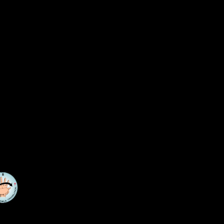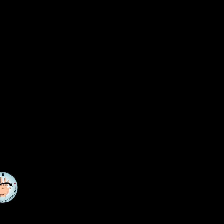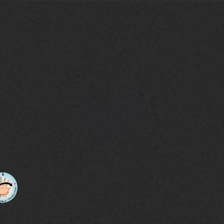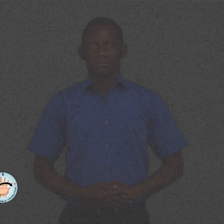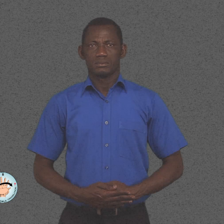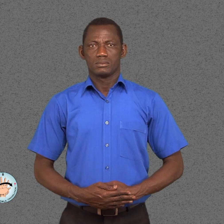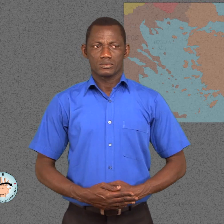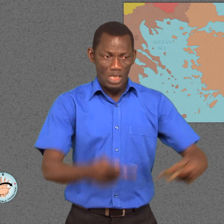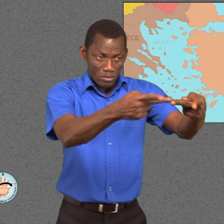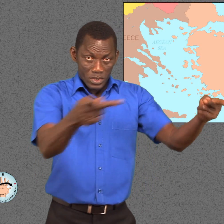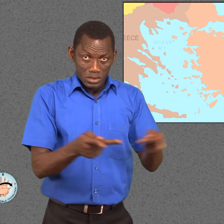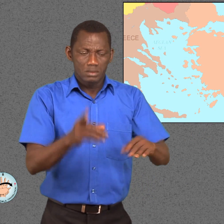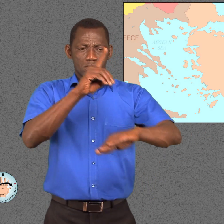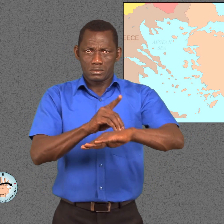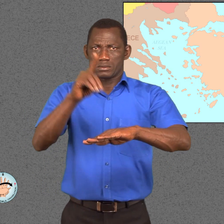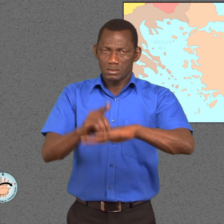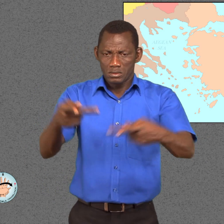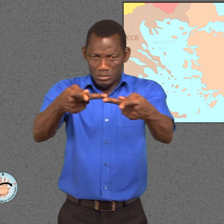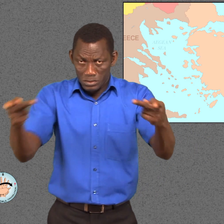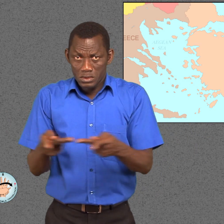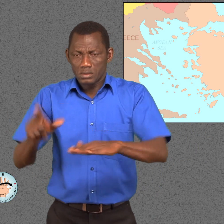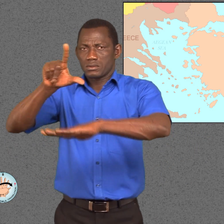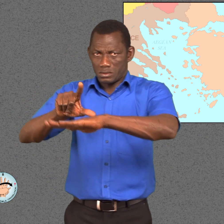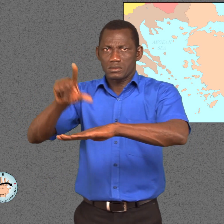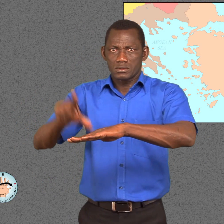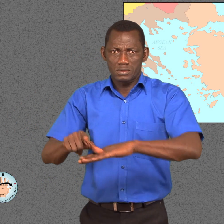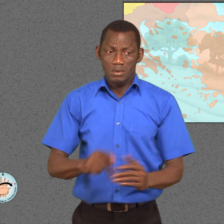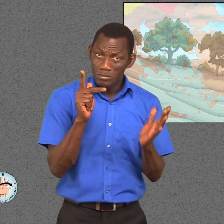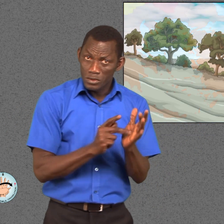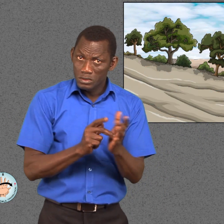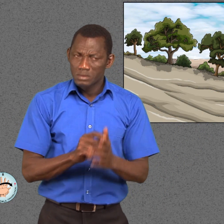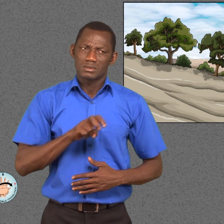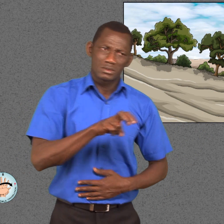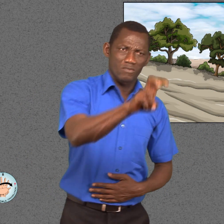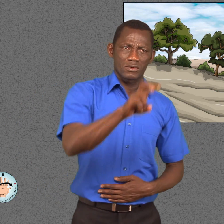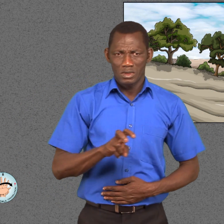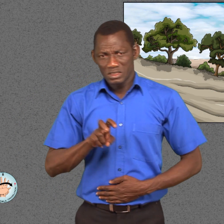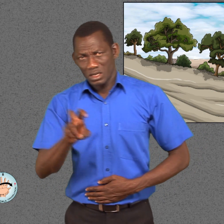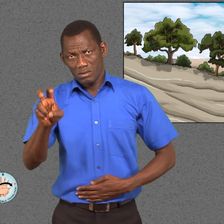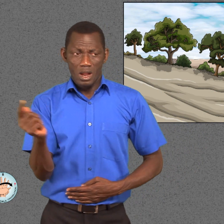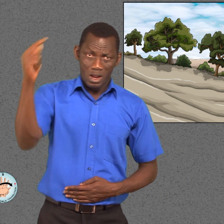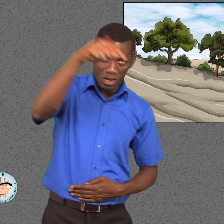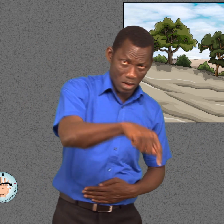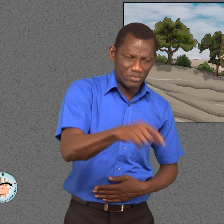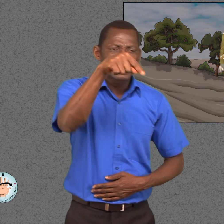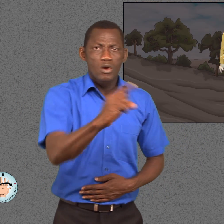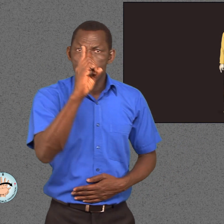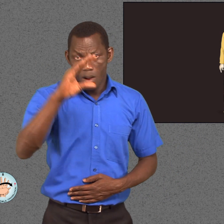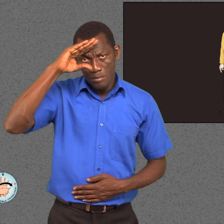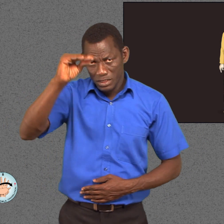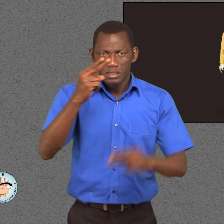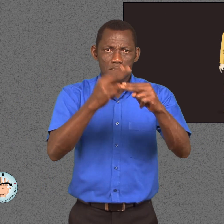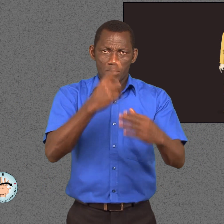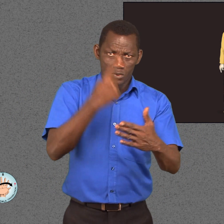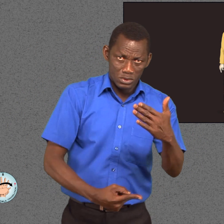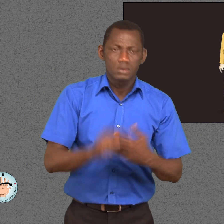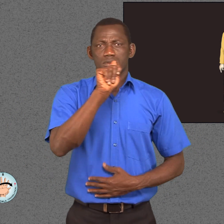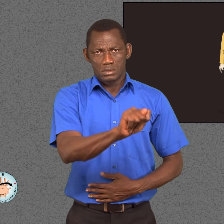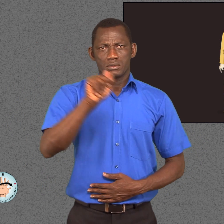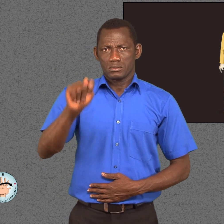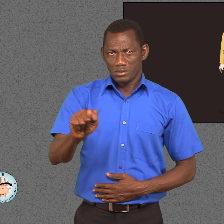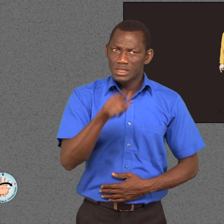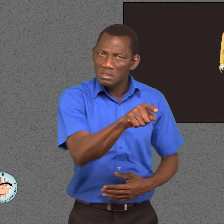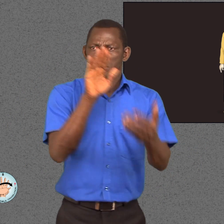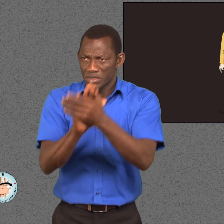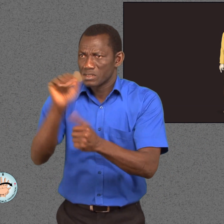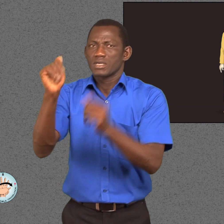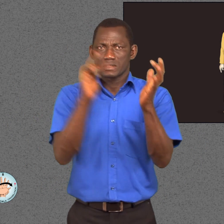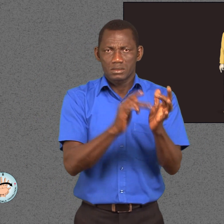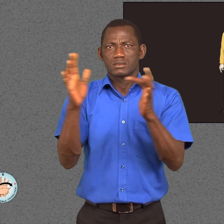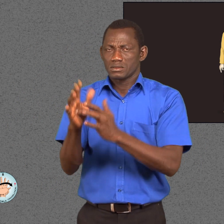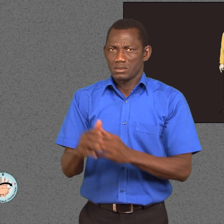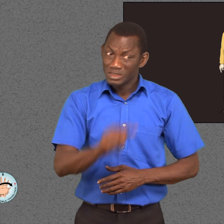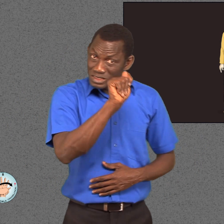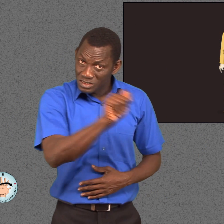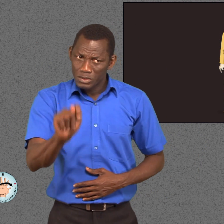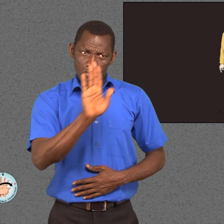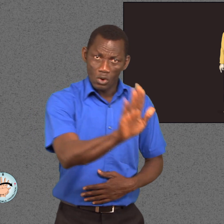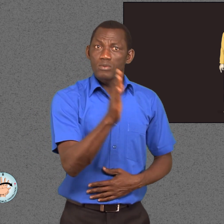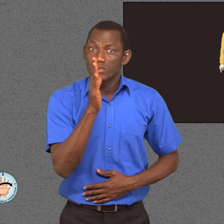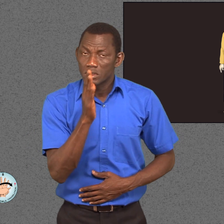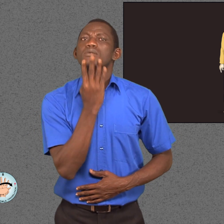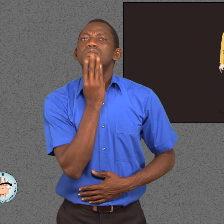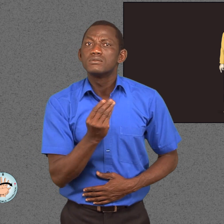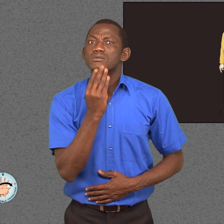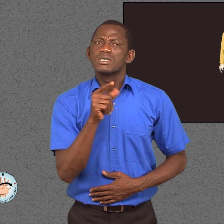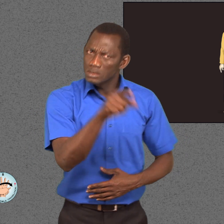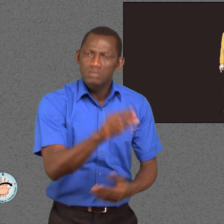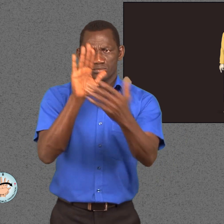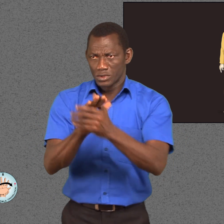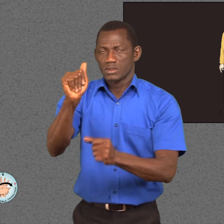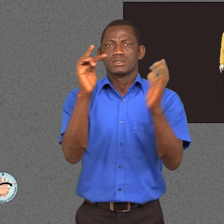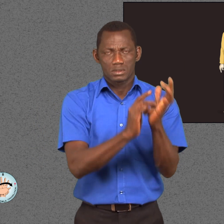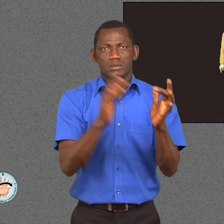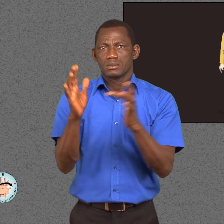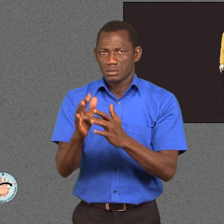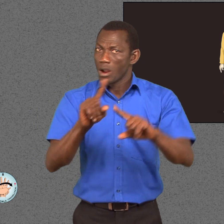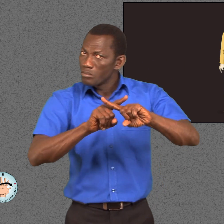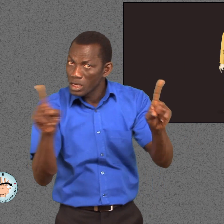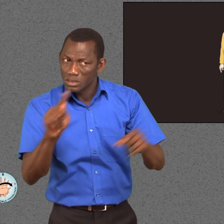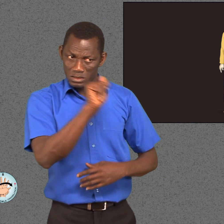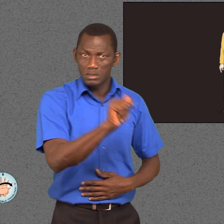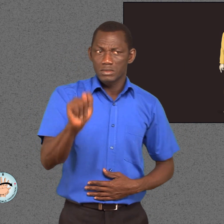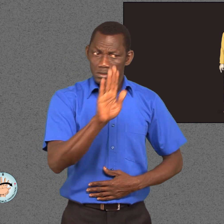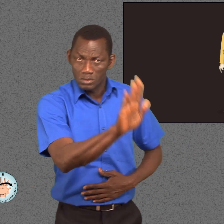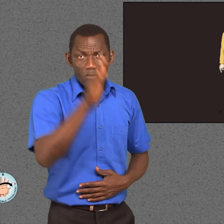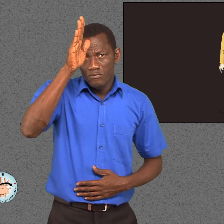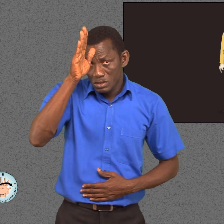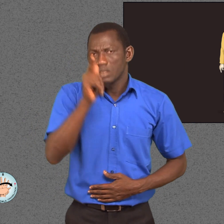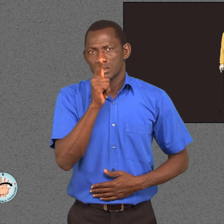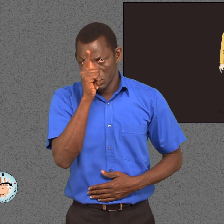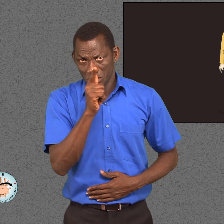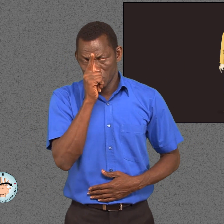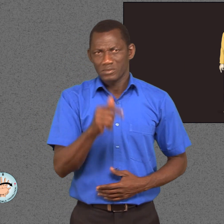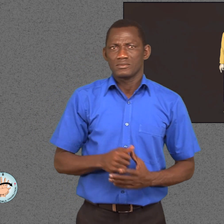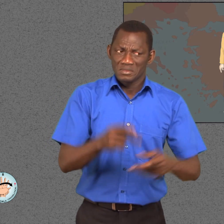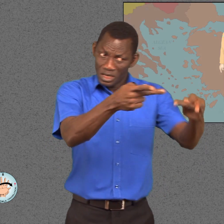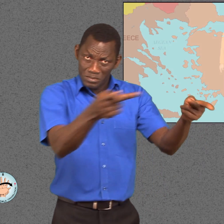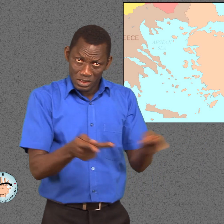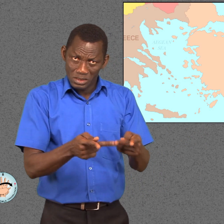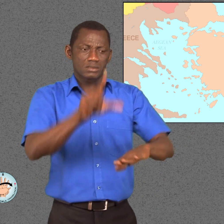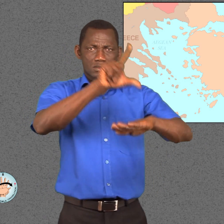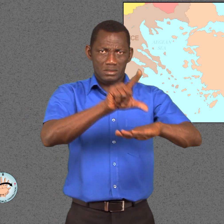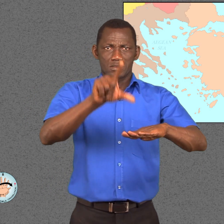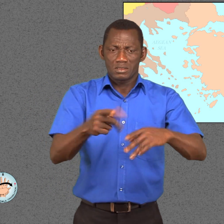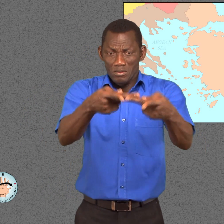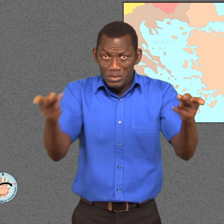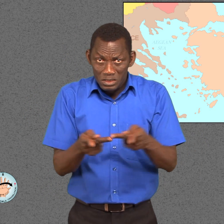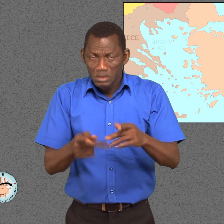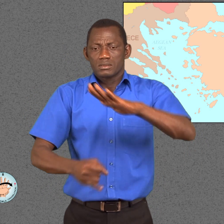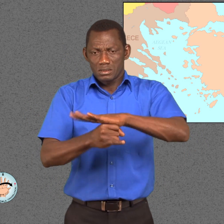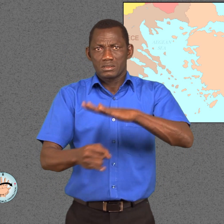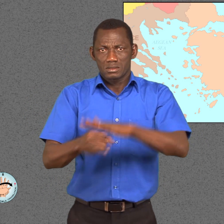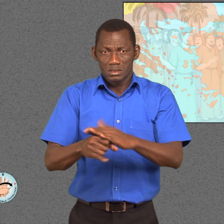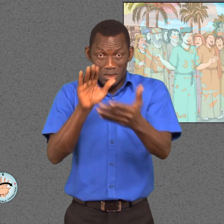Paul came to Derbe and then to Lystra, where he found a disciple named Timothy, the son of a believing Jewish woman and a Greek father.